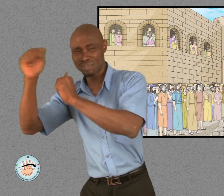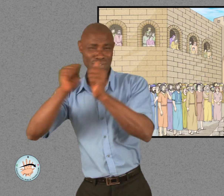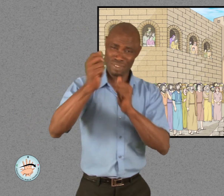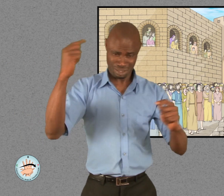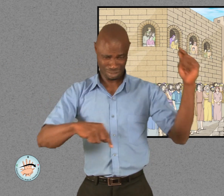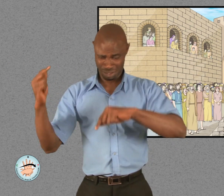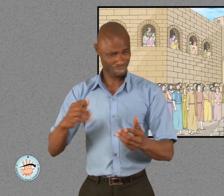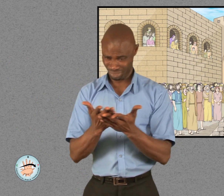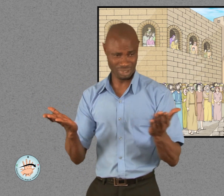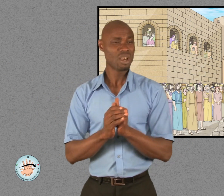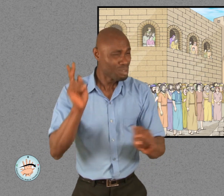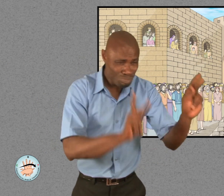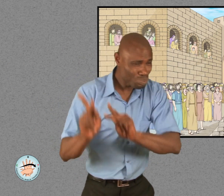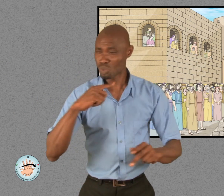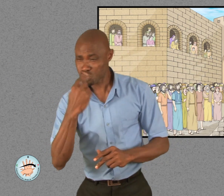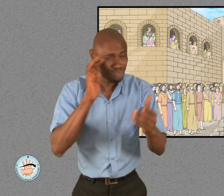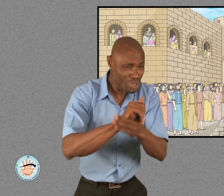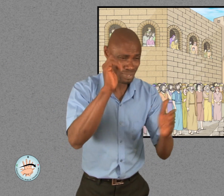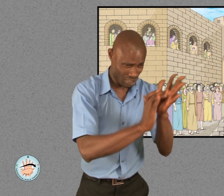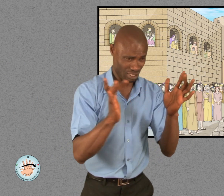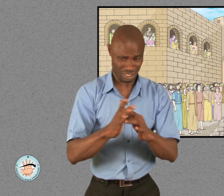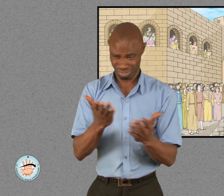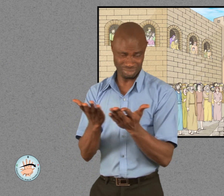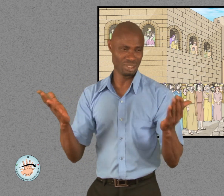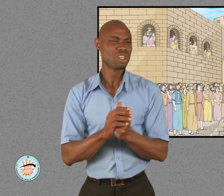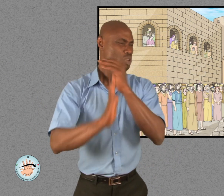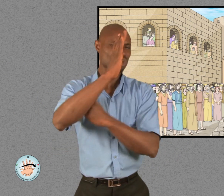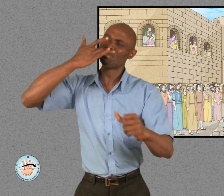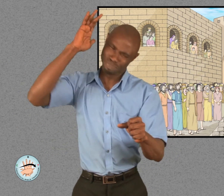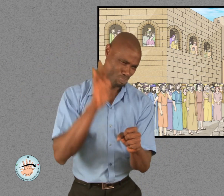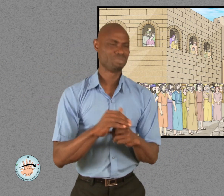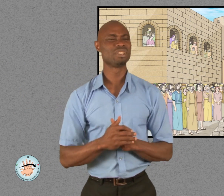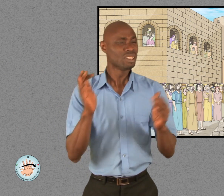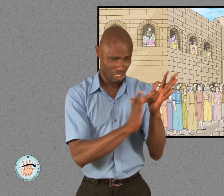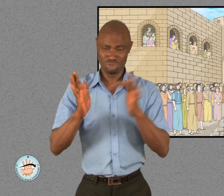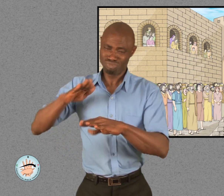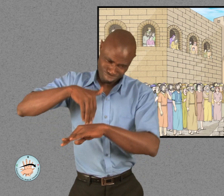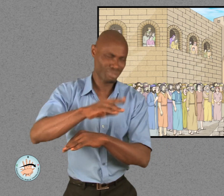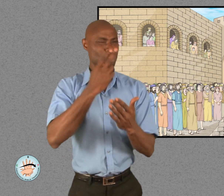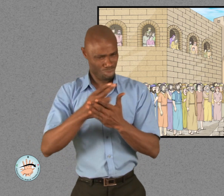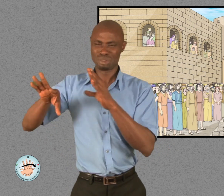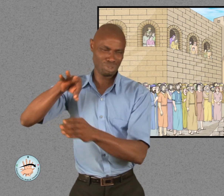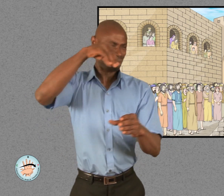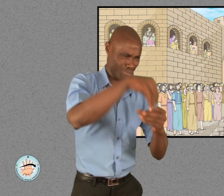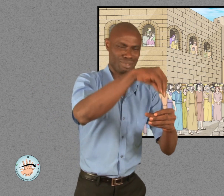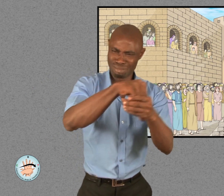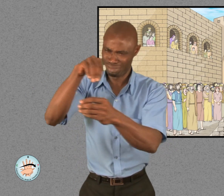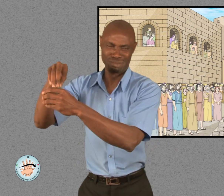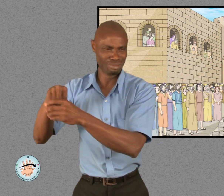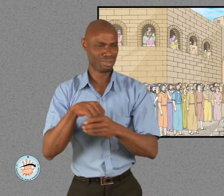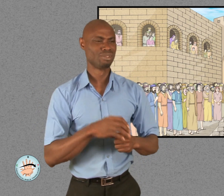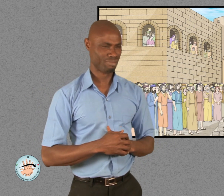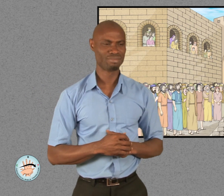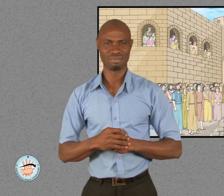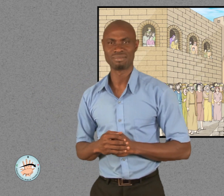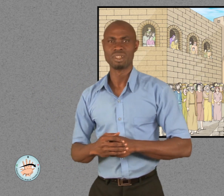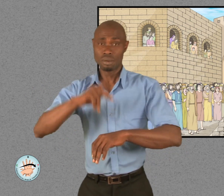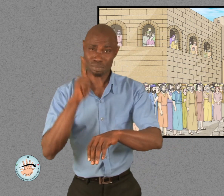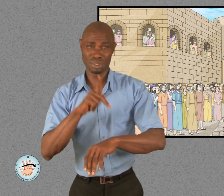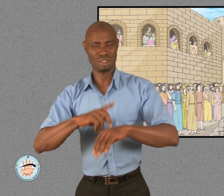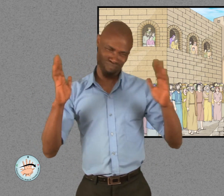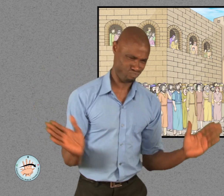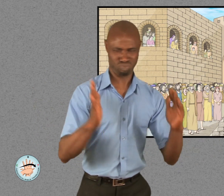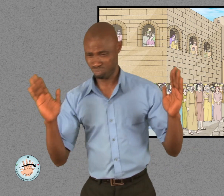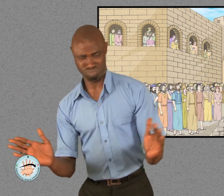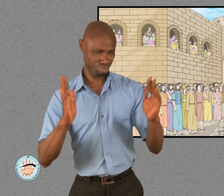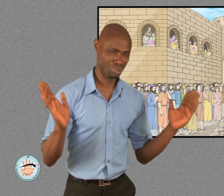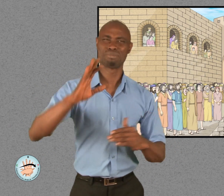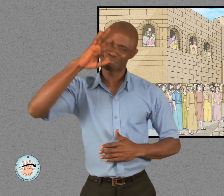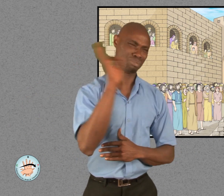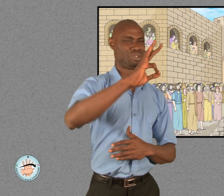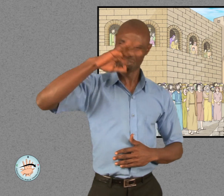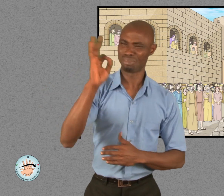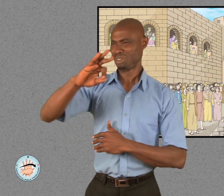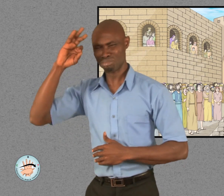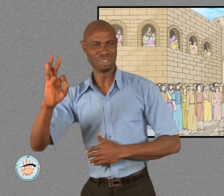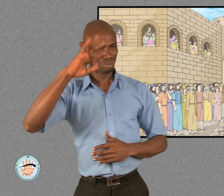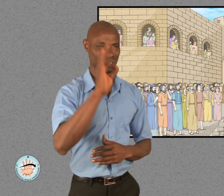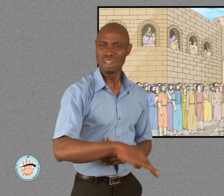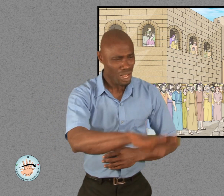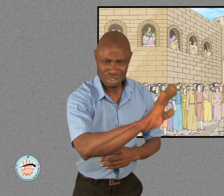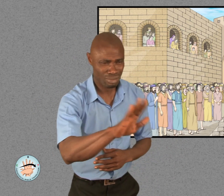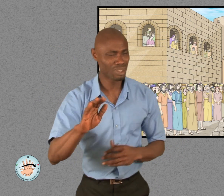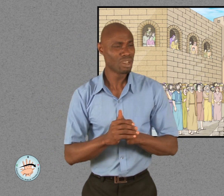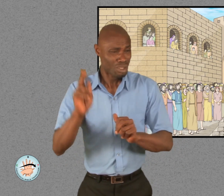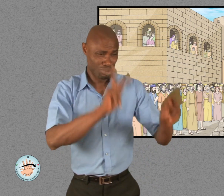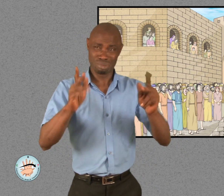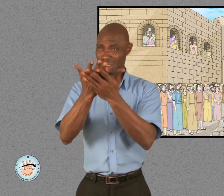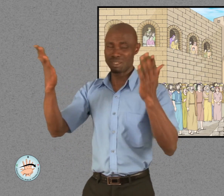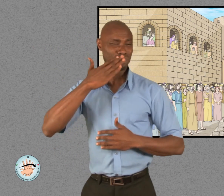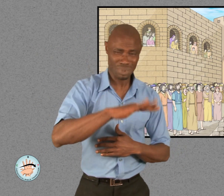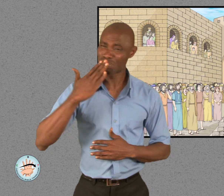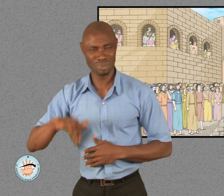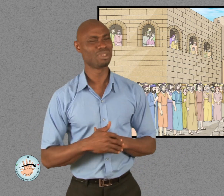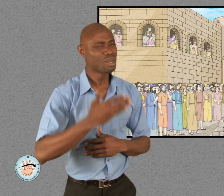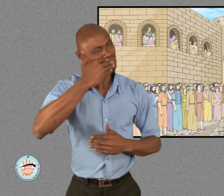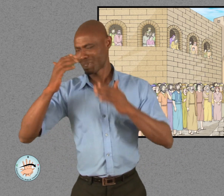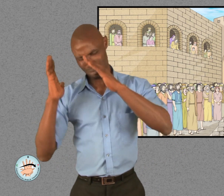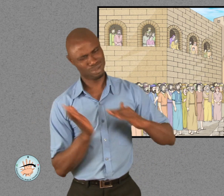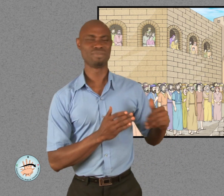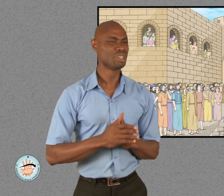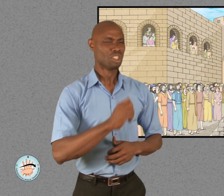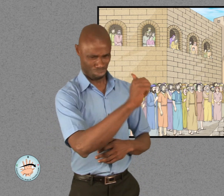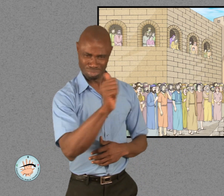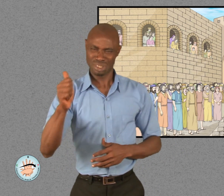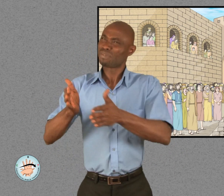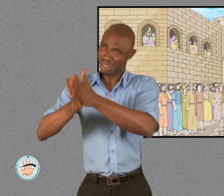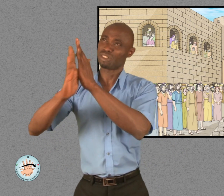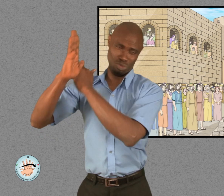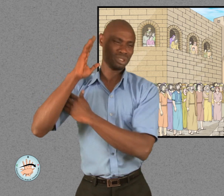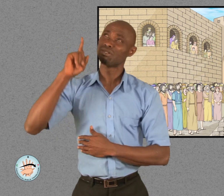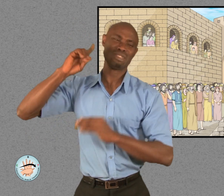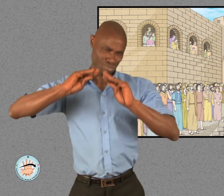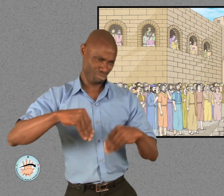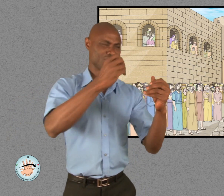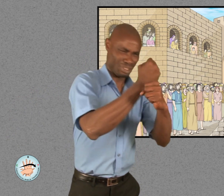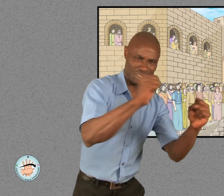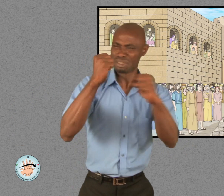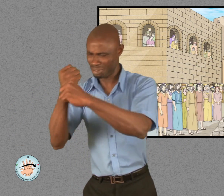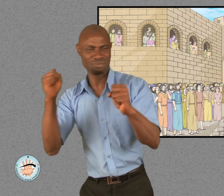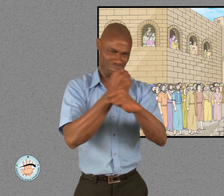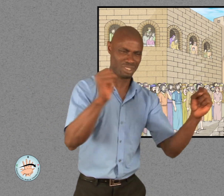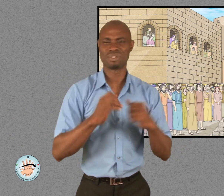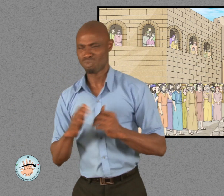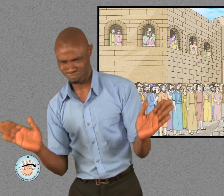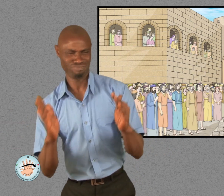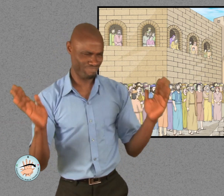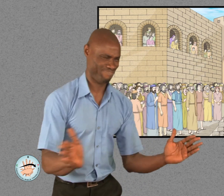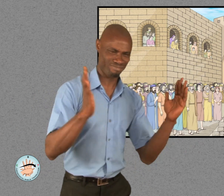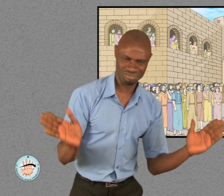This promise belongs to you and your children and to all who are far off—to all whom the Lord our God will call to Himself.”